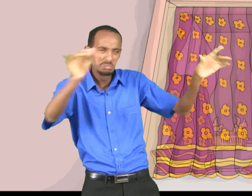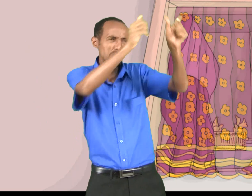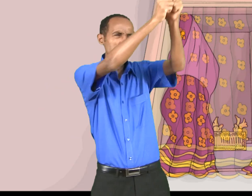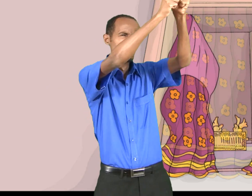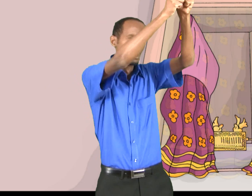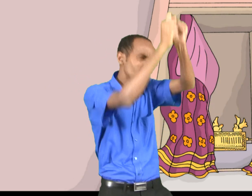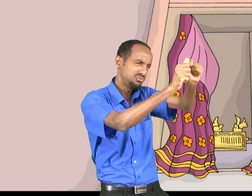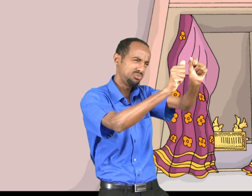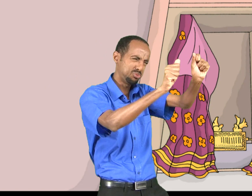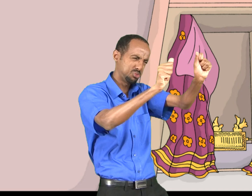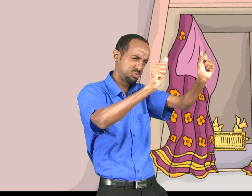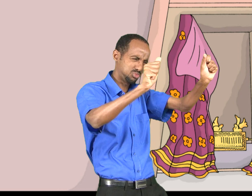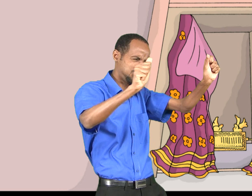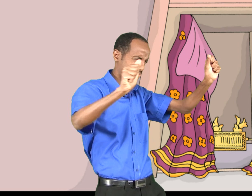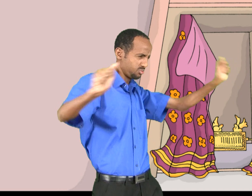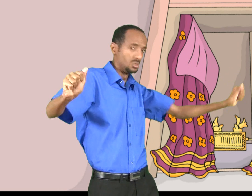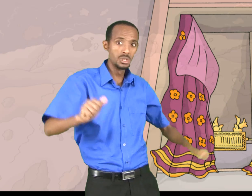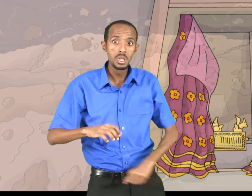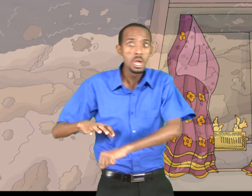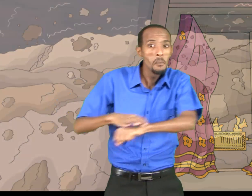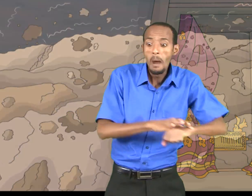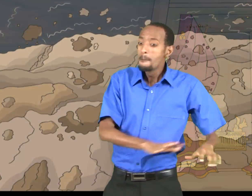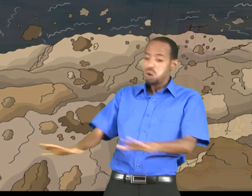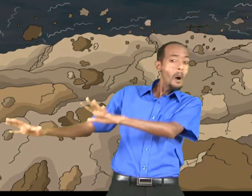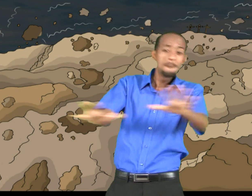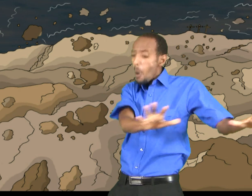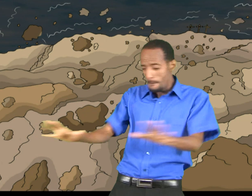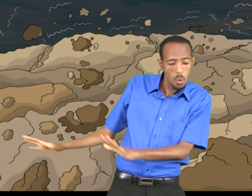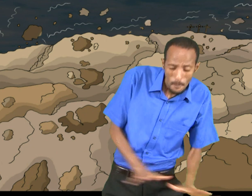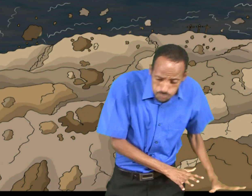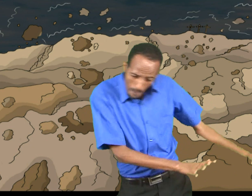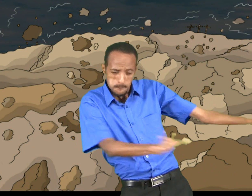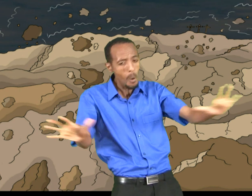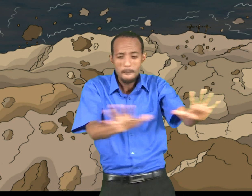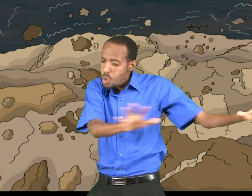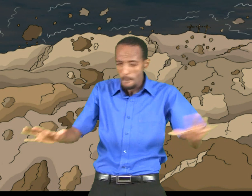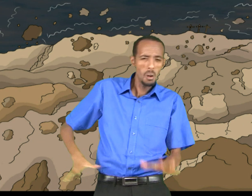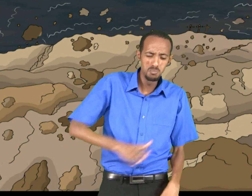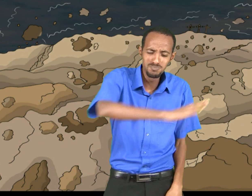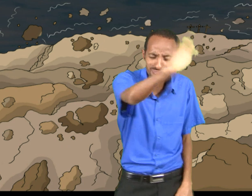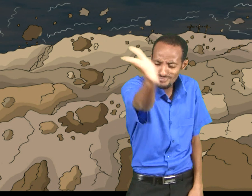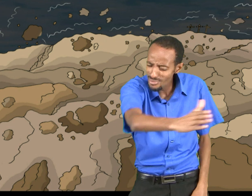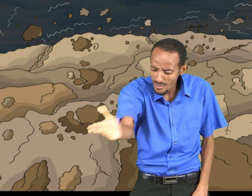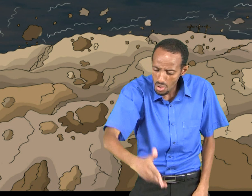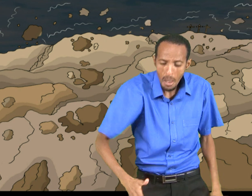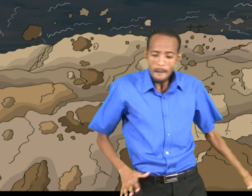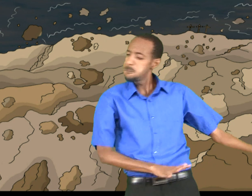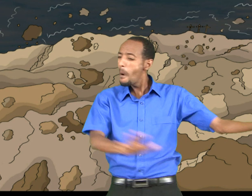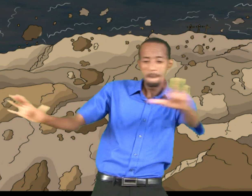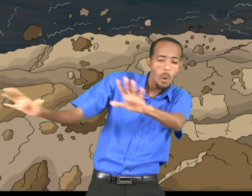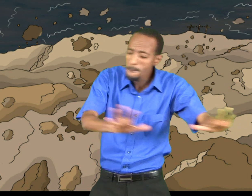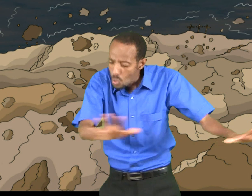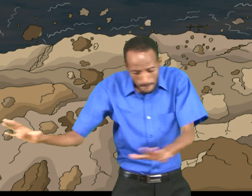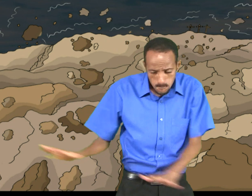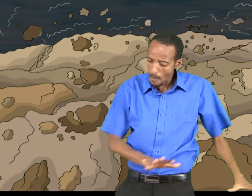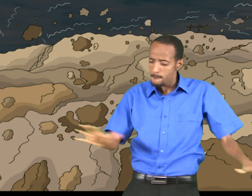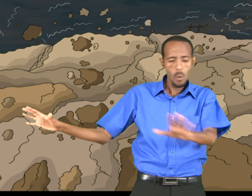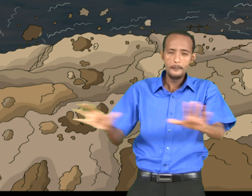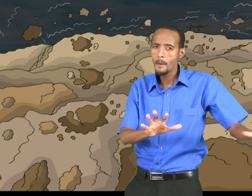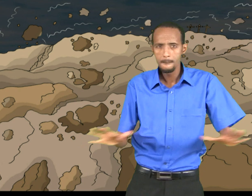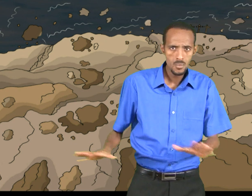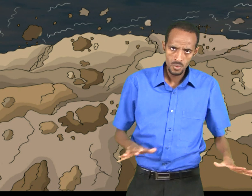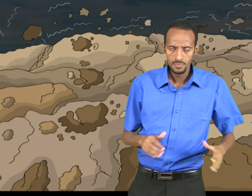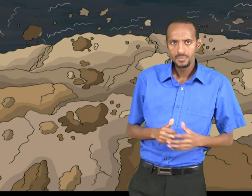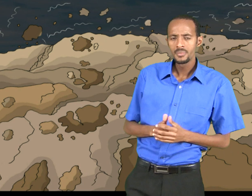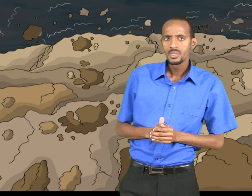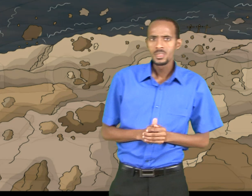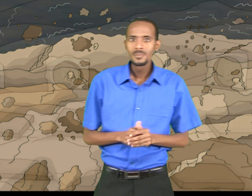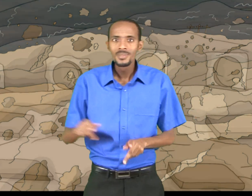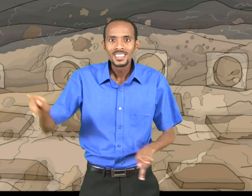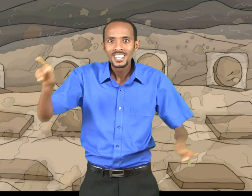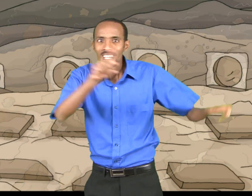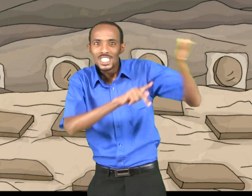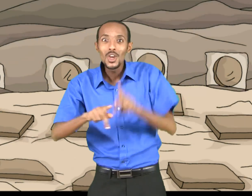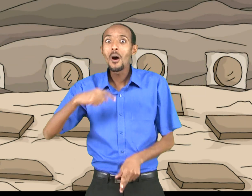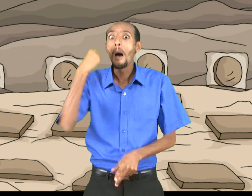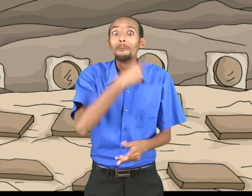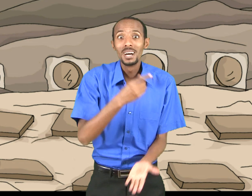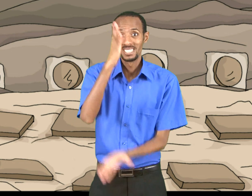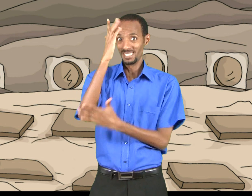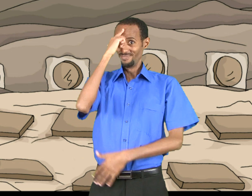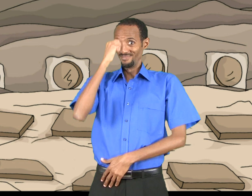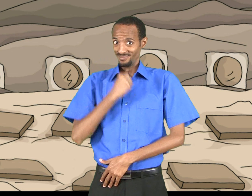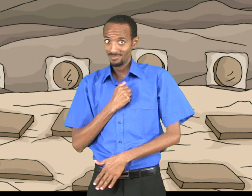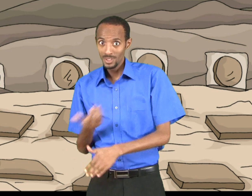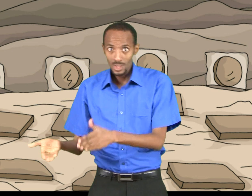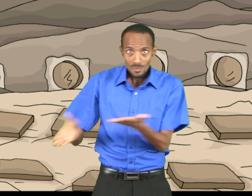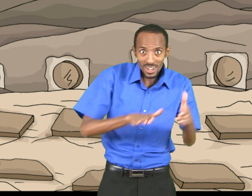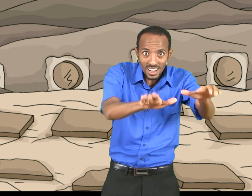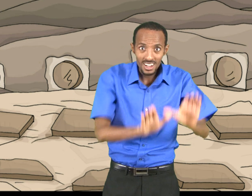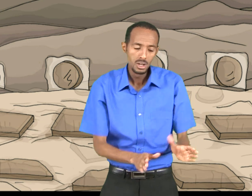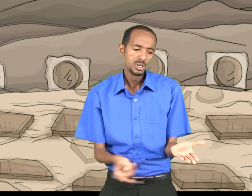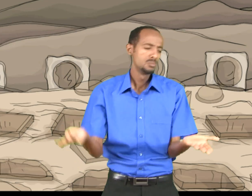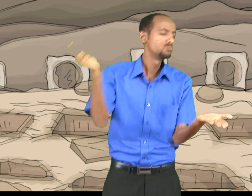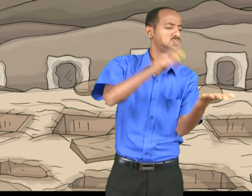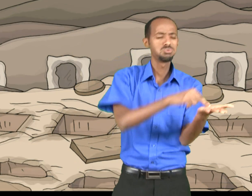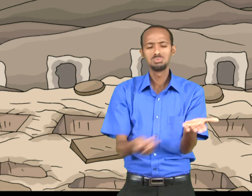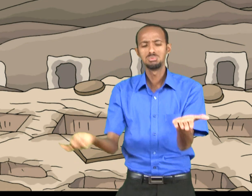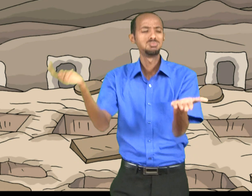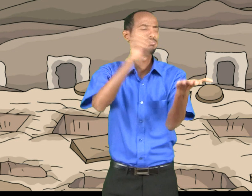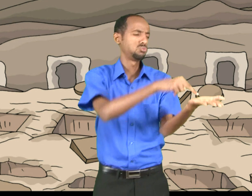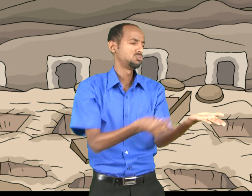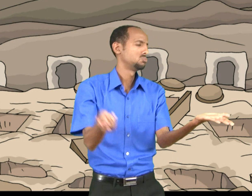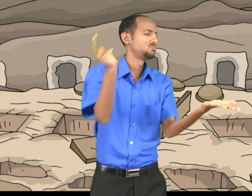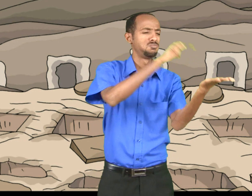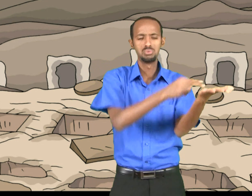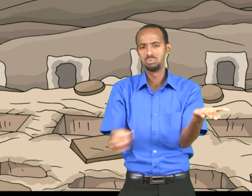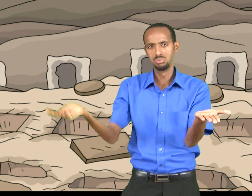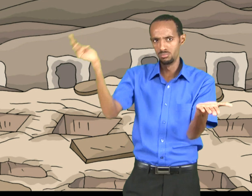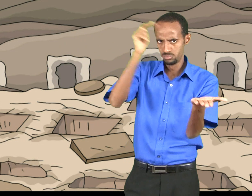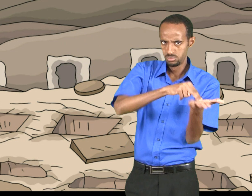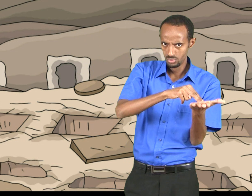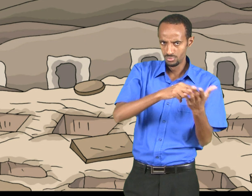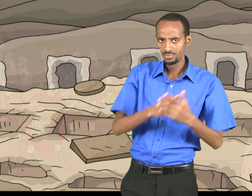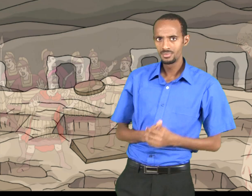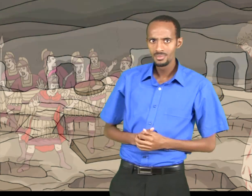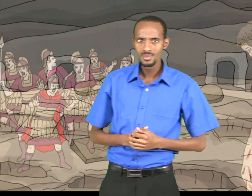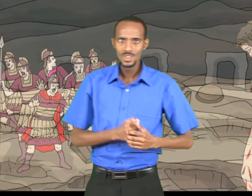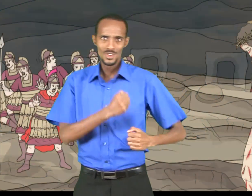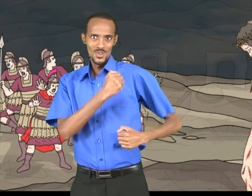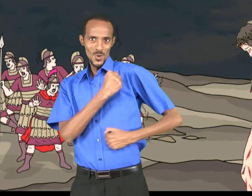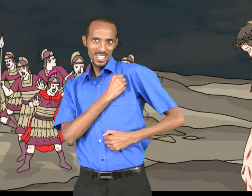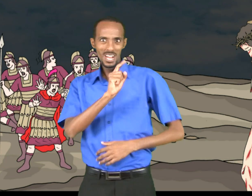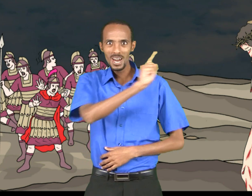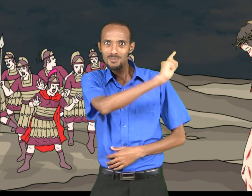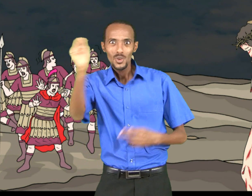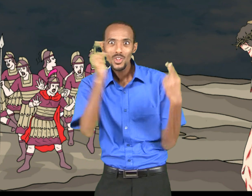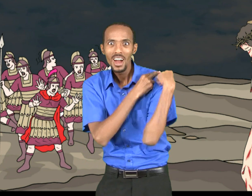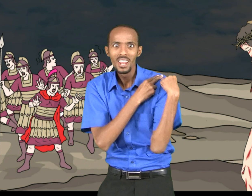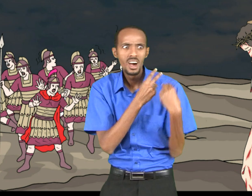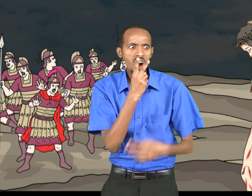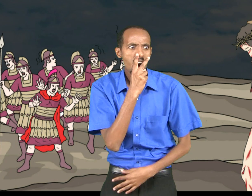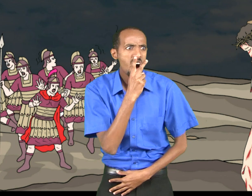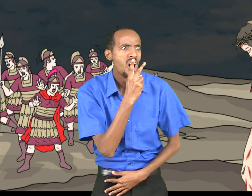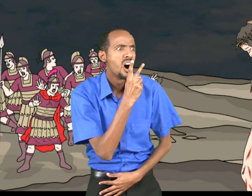The earth quaked and the rocks were split. The tombs broke open, and the bodies of many saints who had fallen asleep were raised. After Jesus’ resurrection, when they had come out of the tombs, they entered the holy city and appeared to many people.